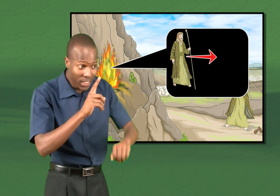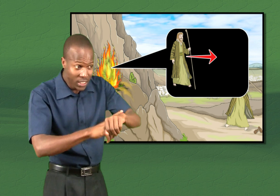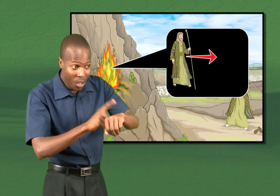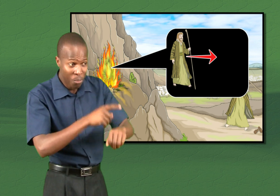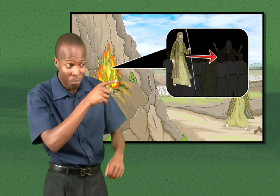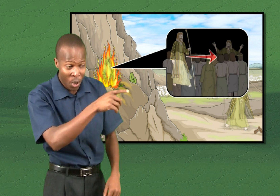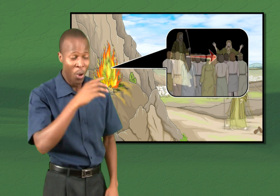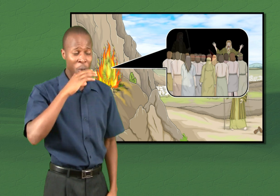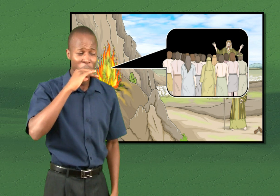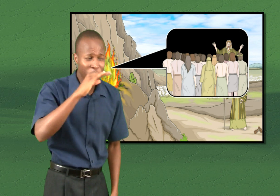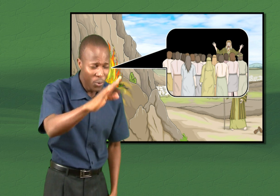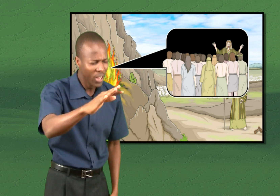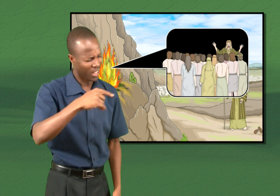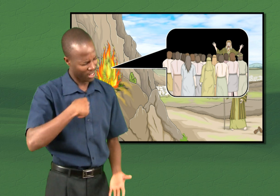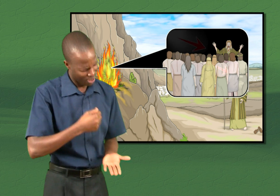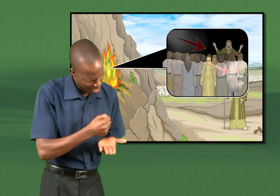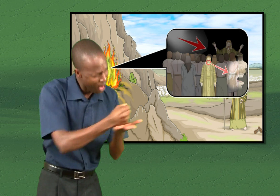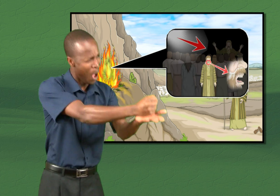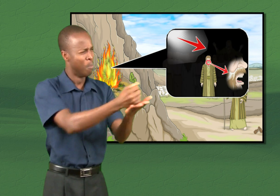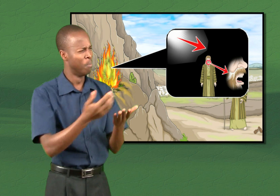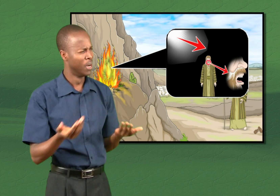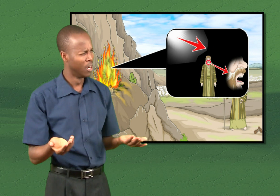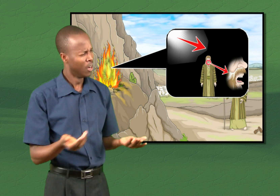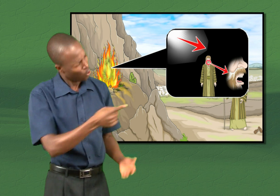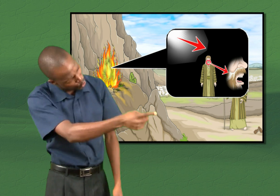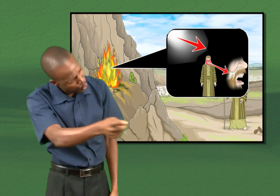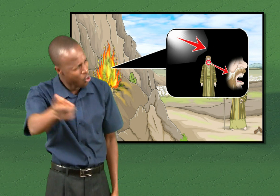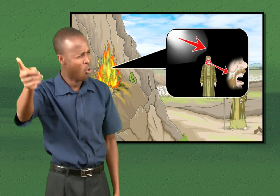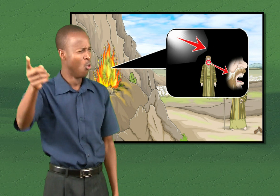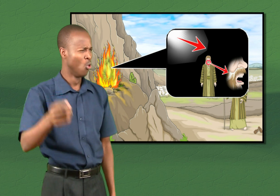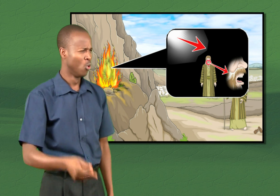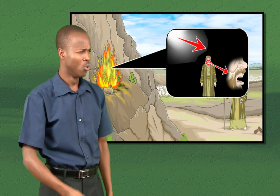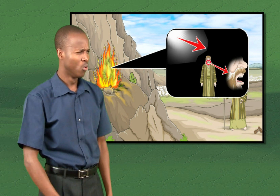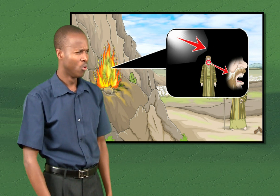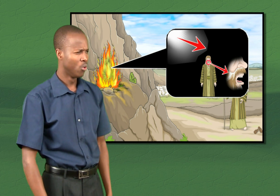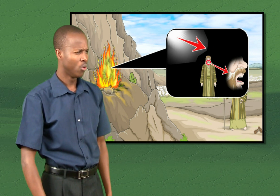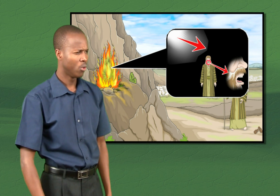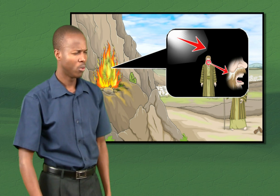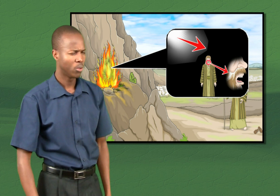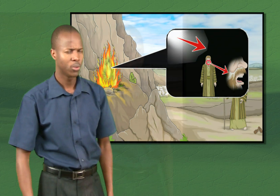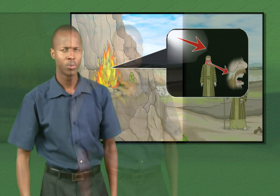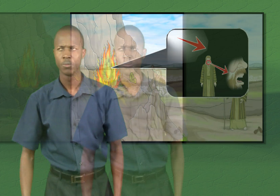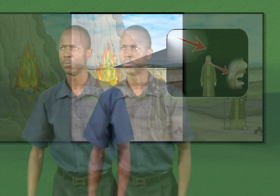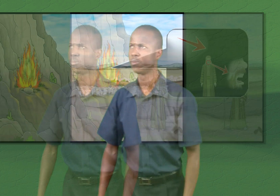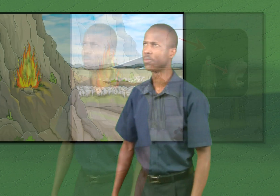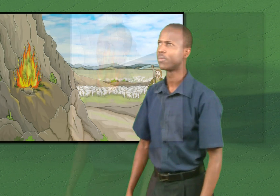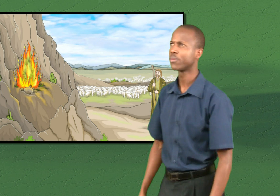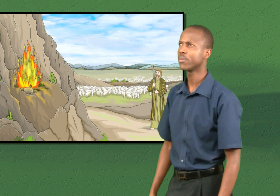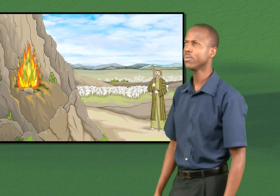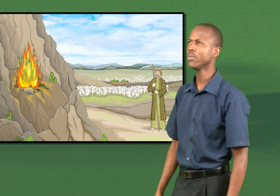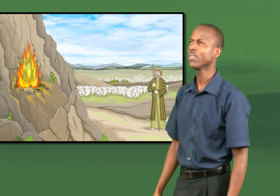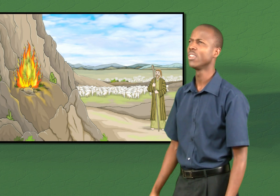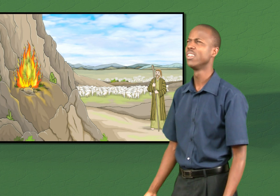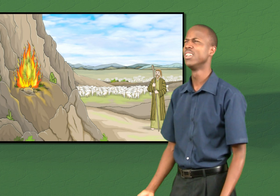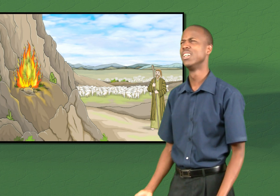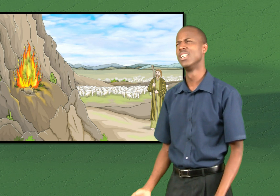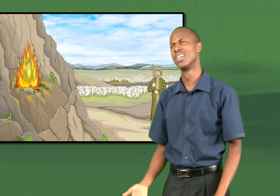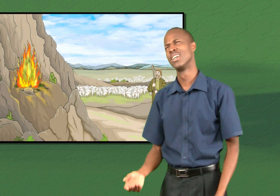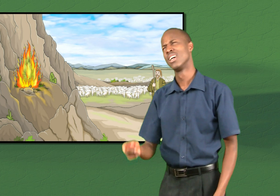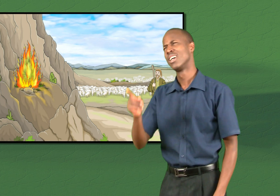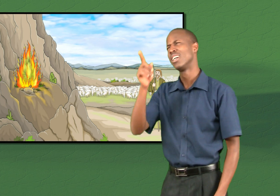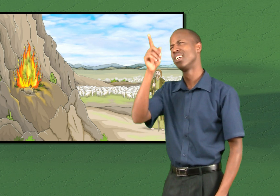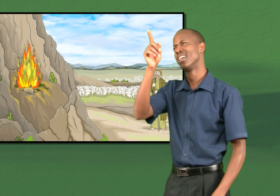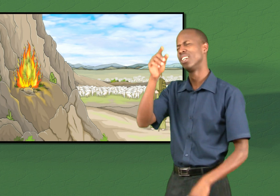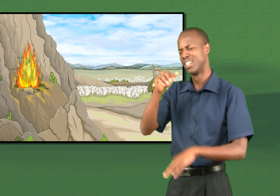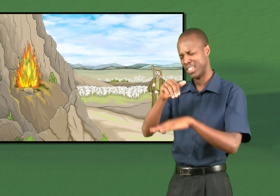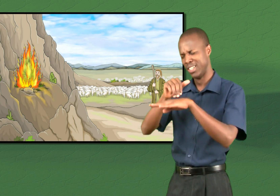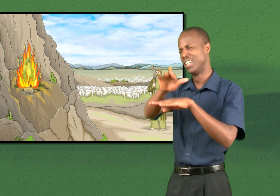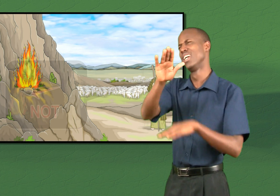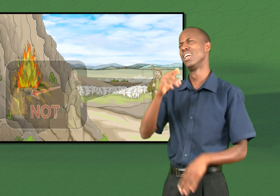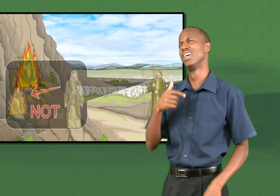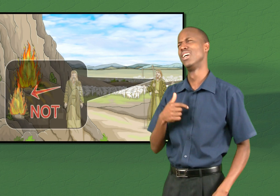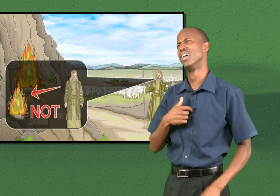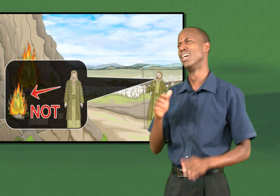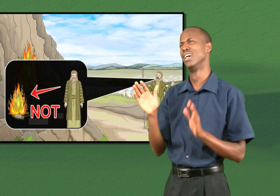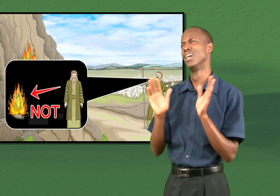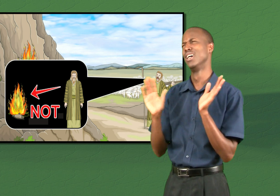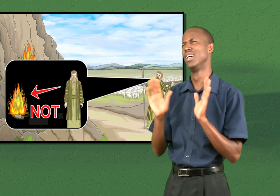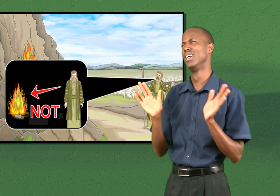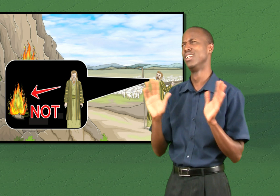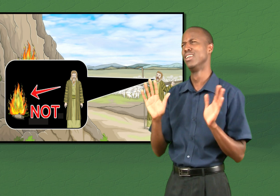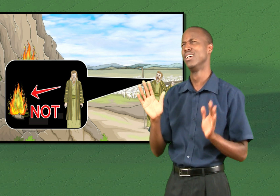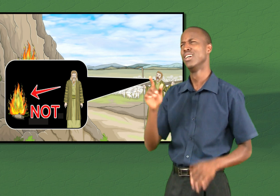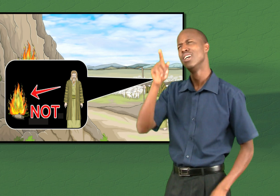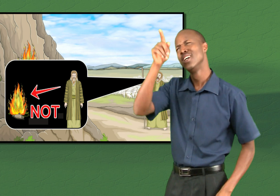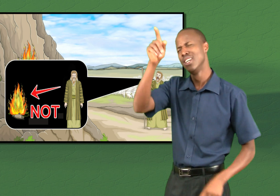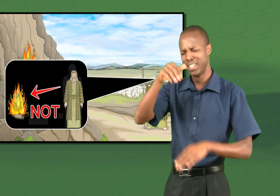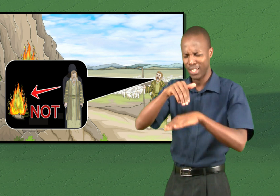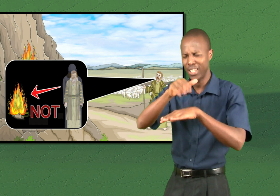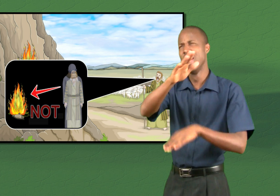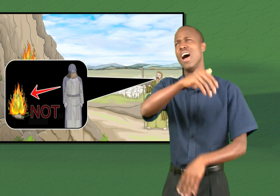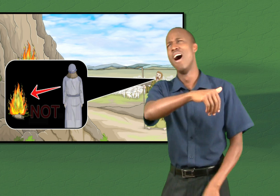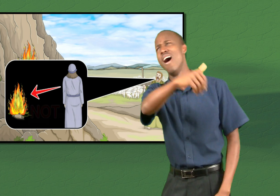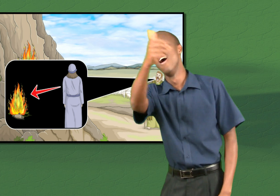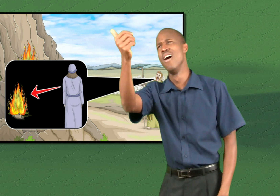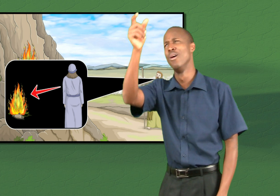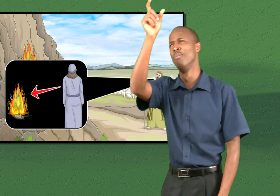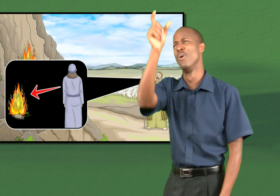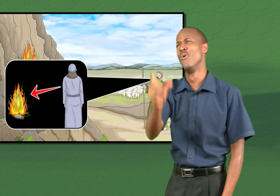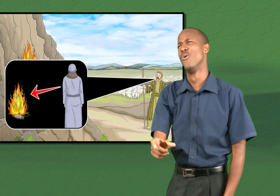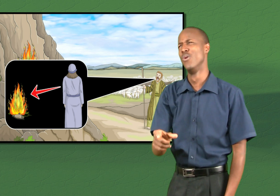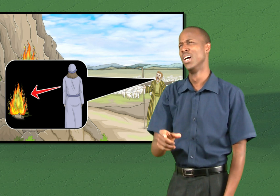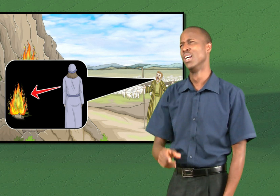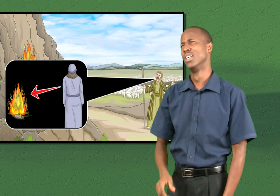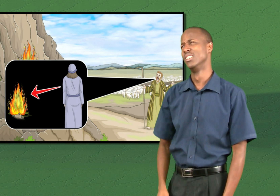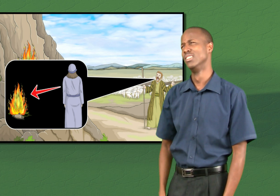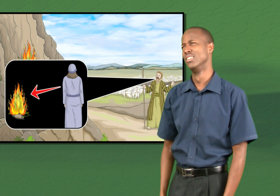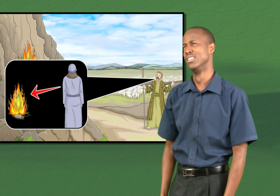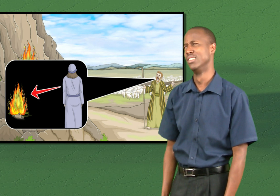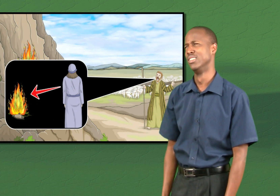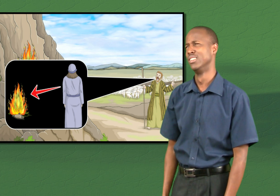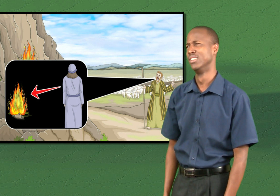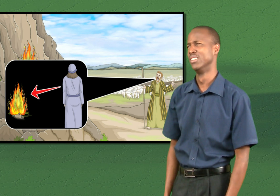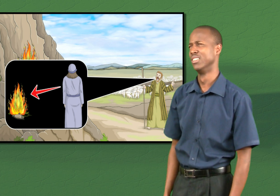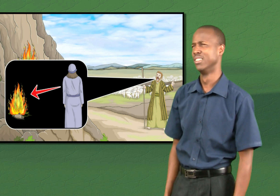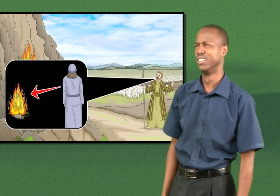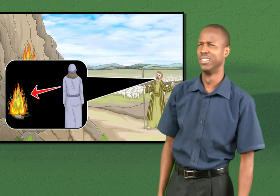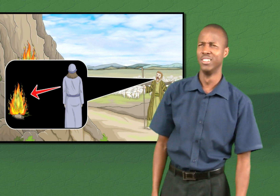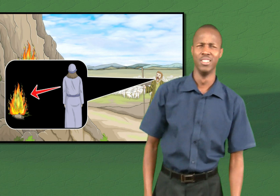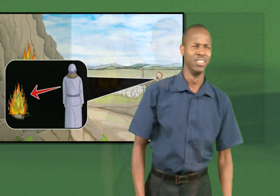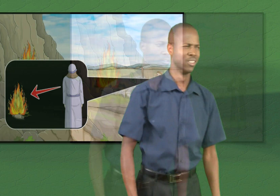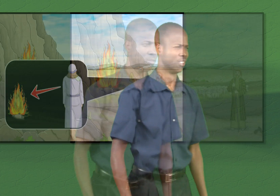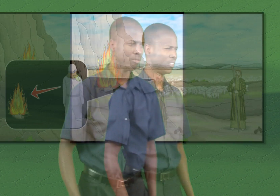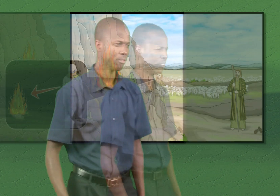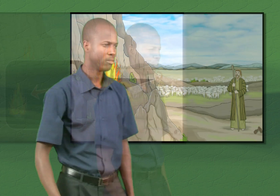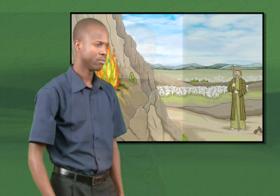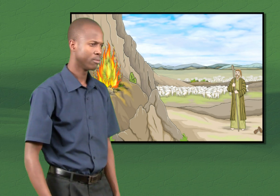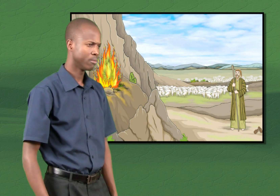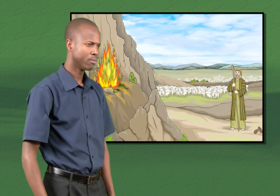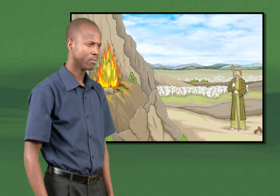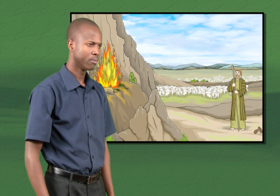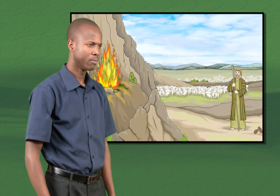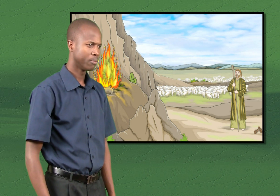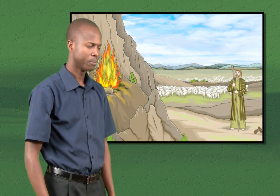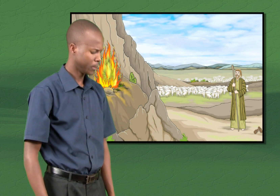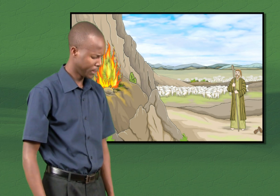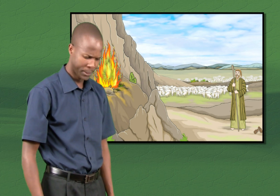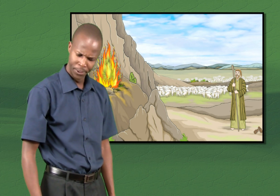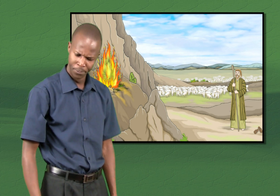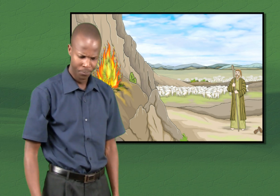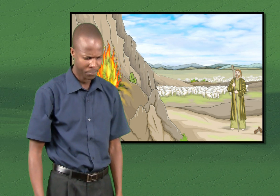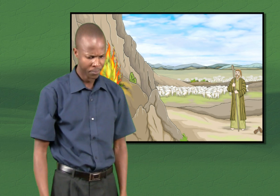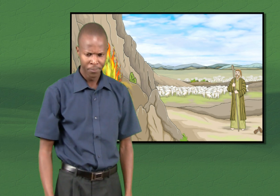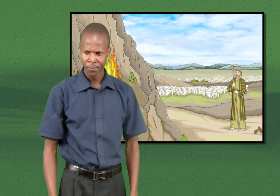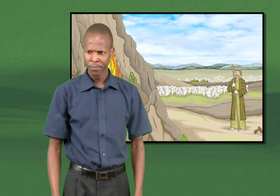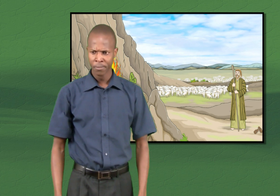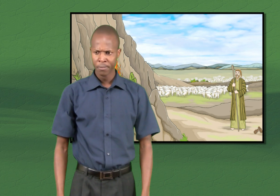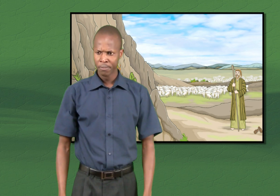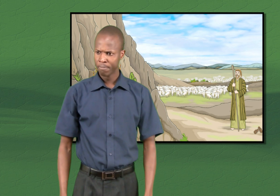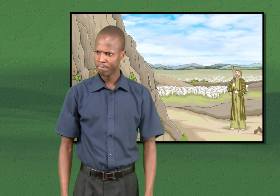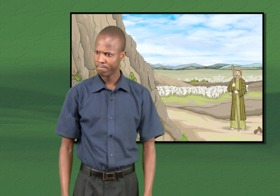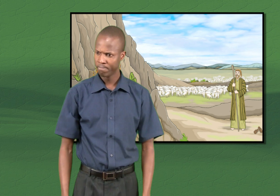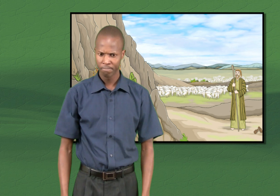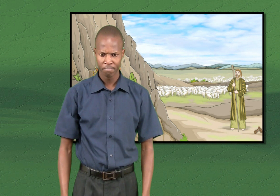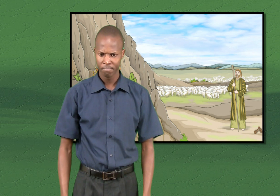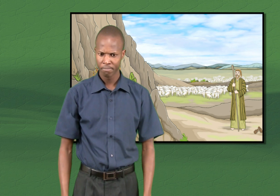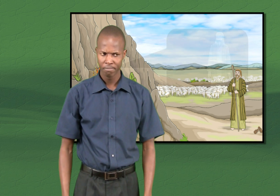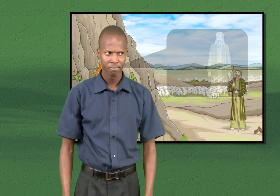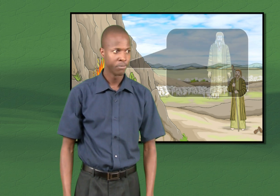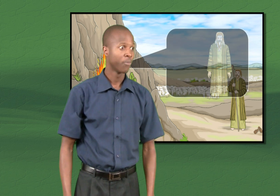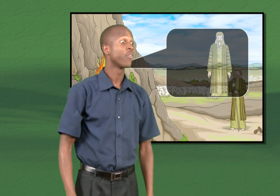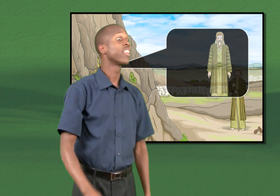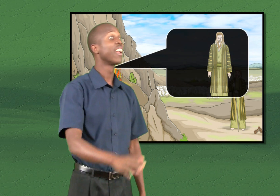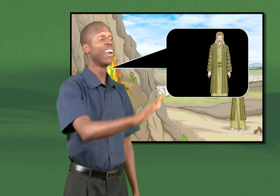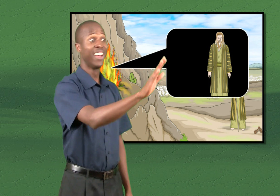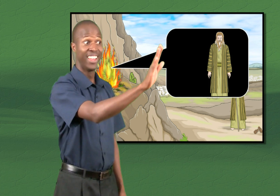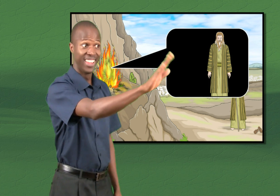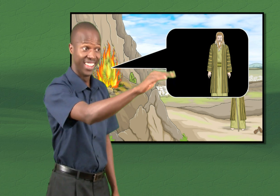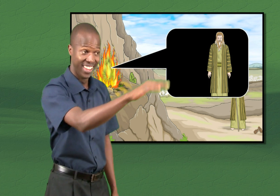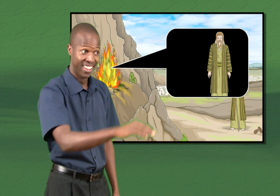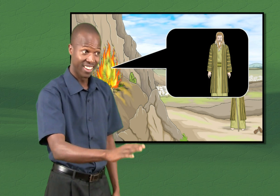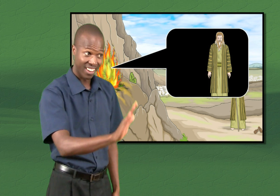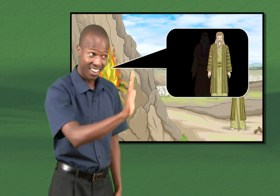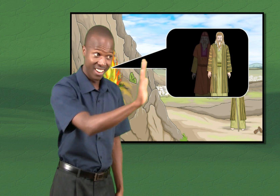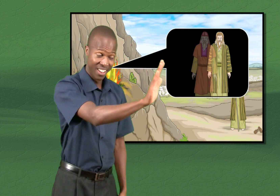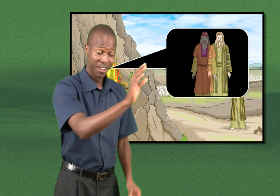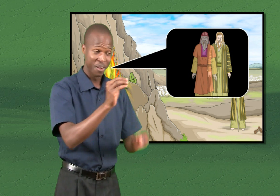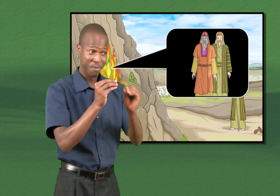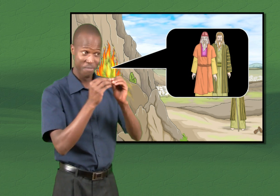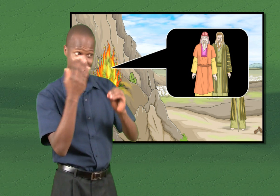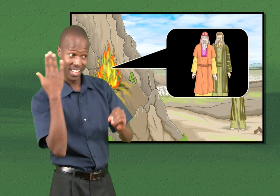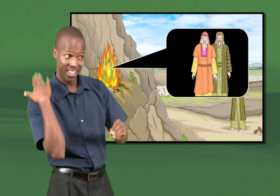I will help you as you speak, and I will teach you what to say.” But Moses replied, “Please, Lord, send someone else.”